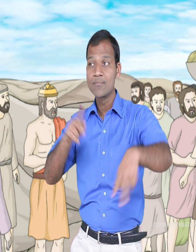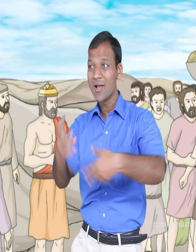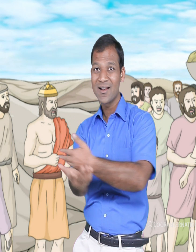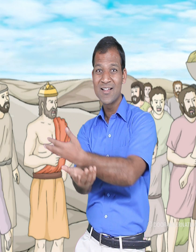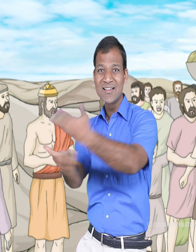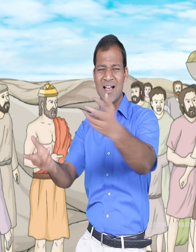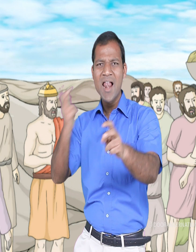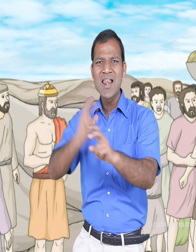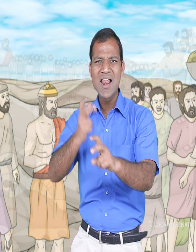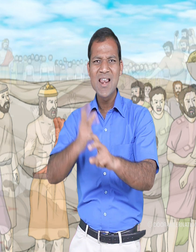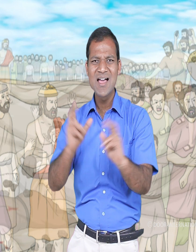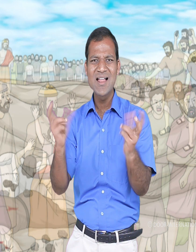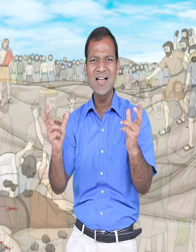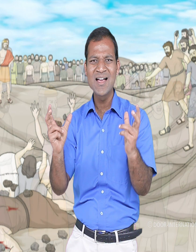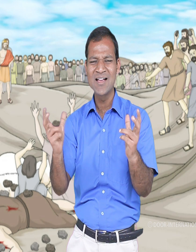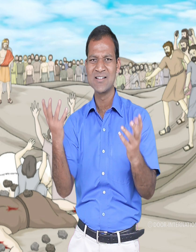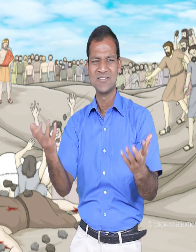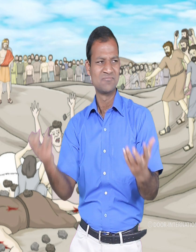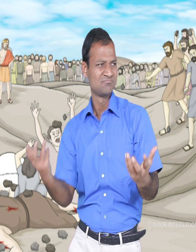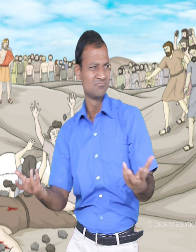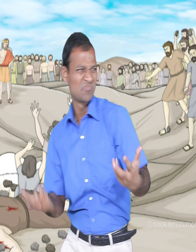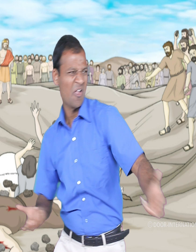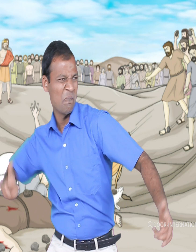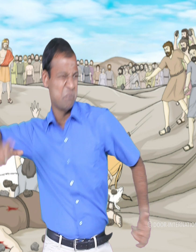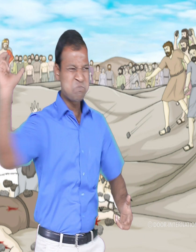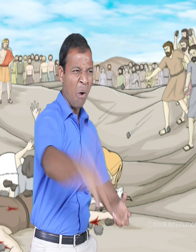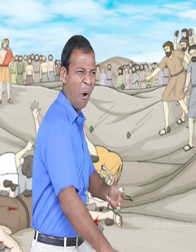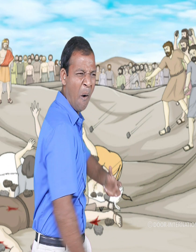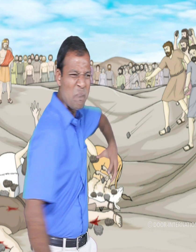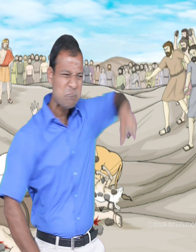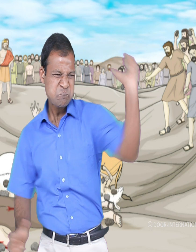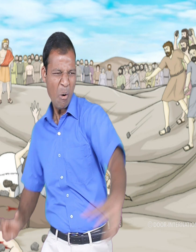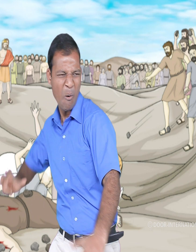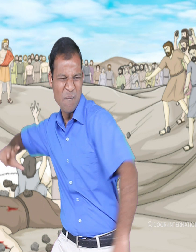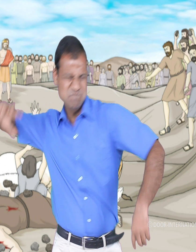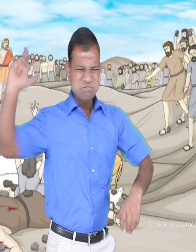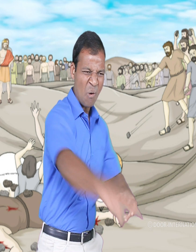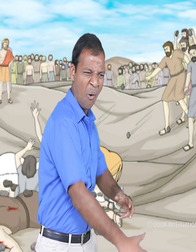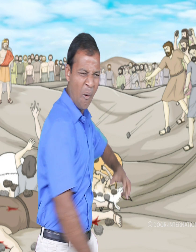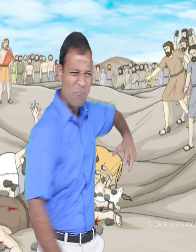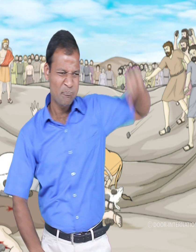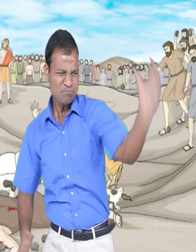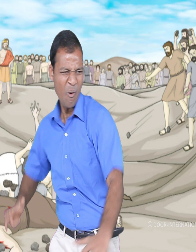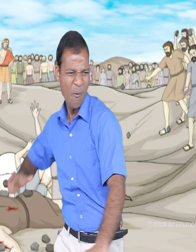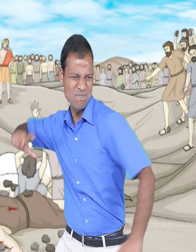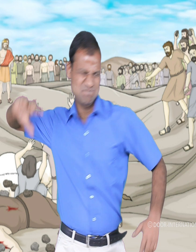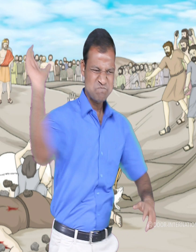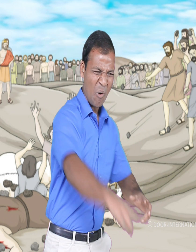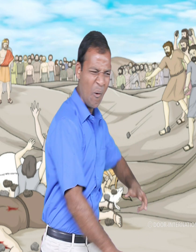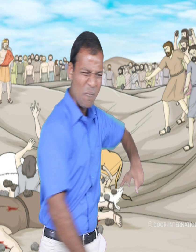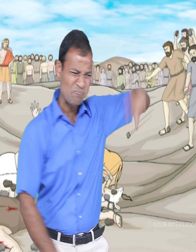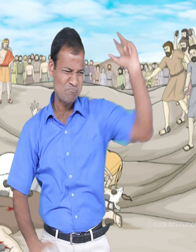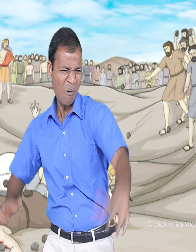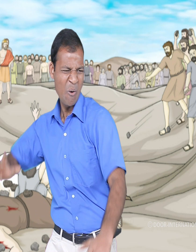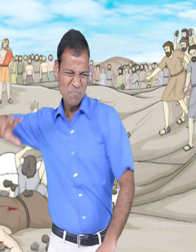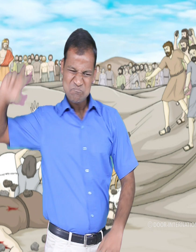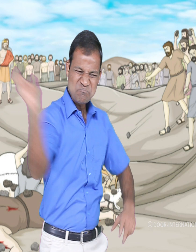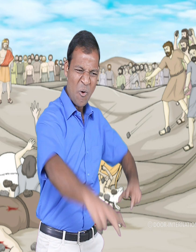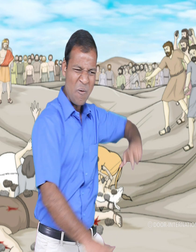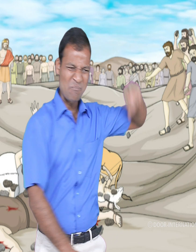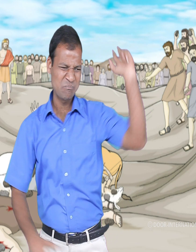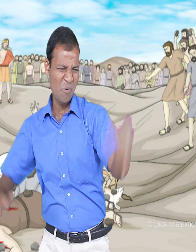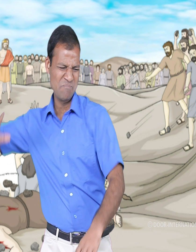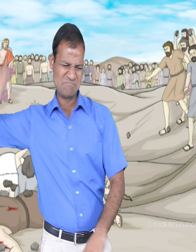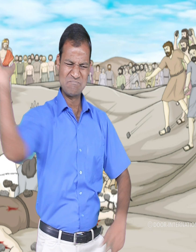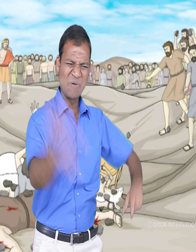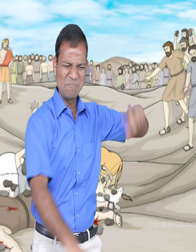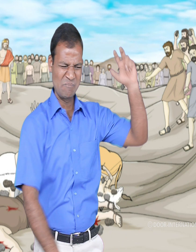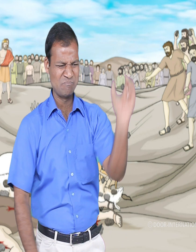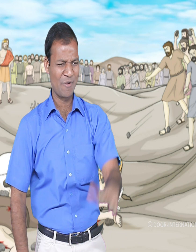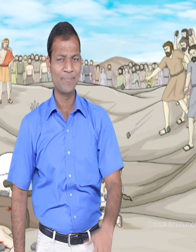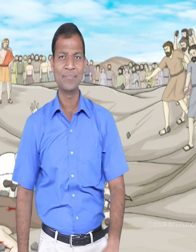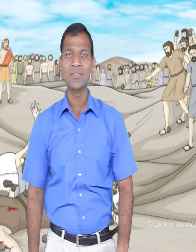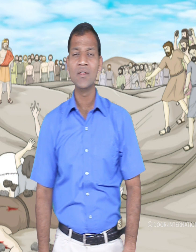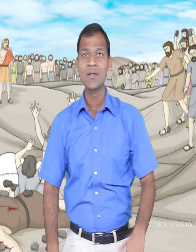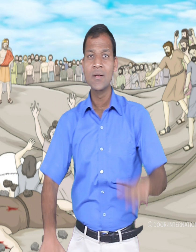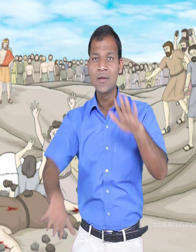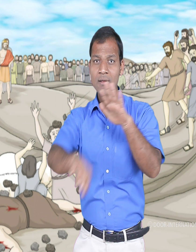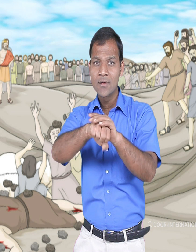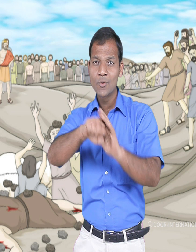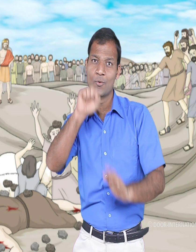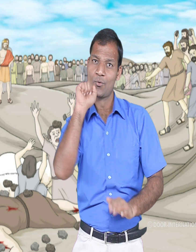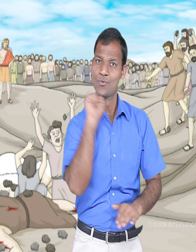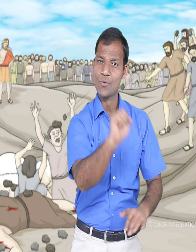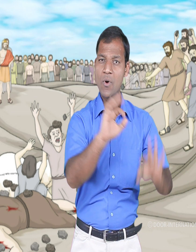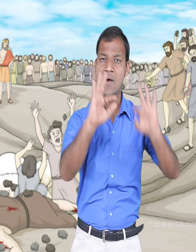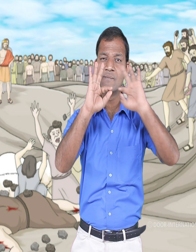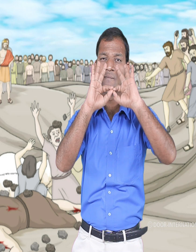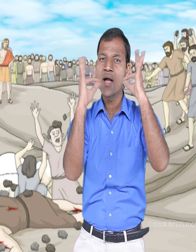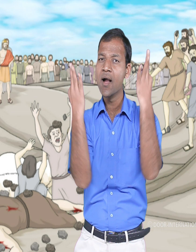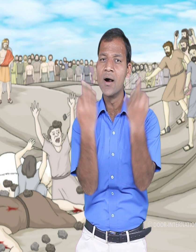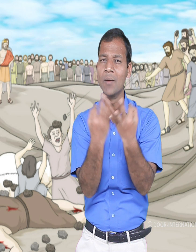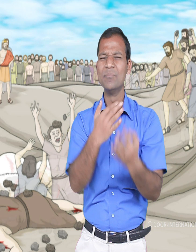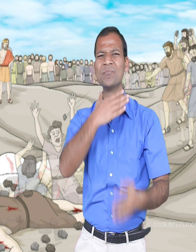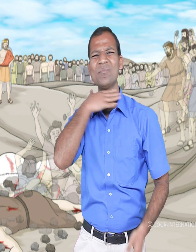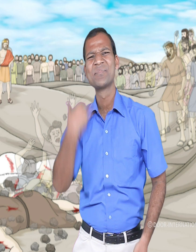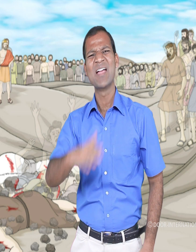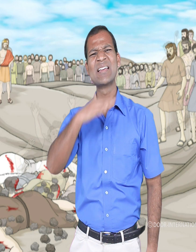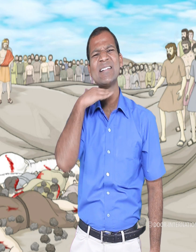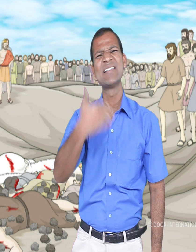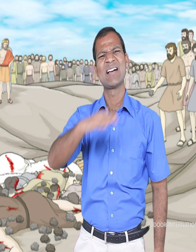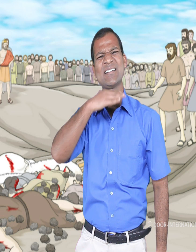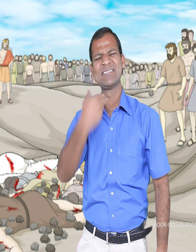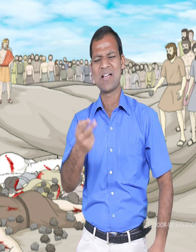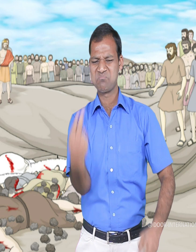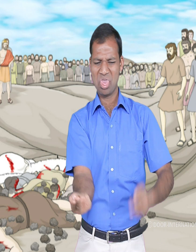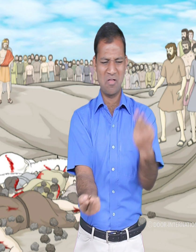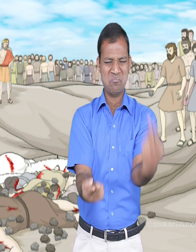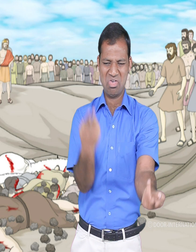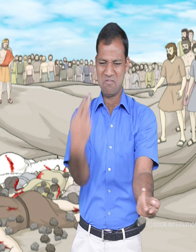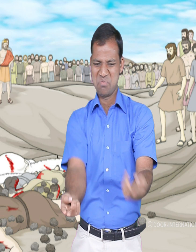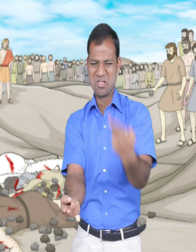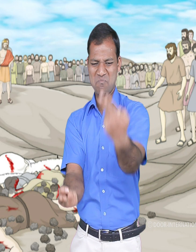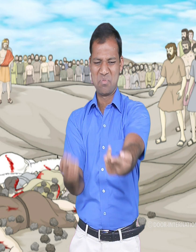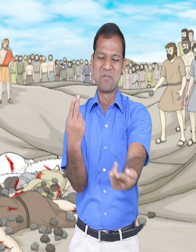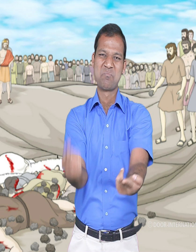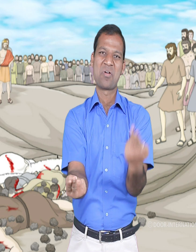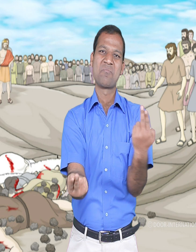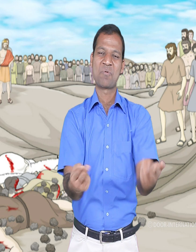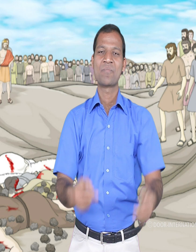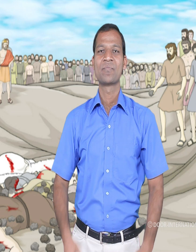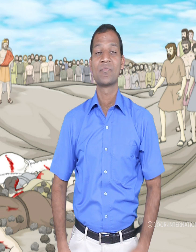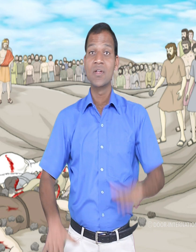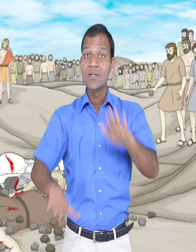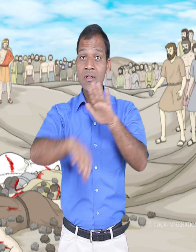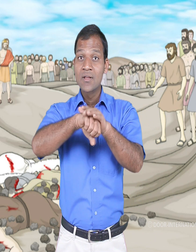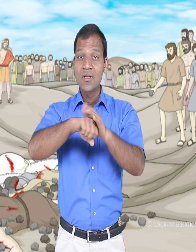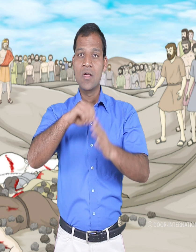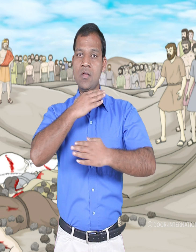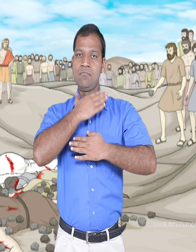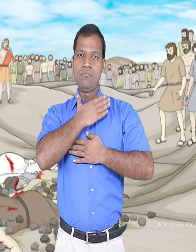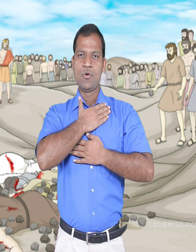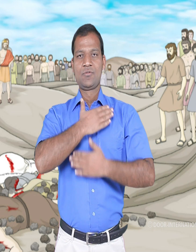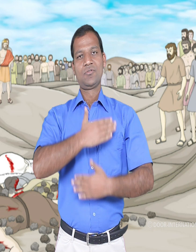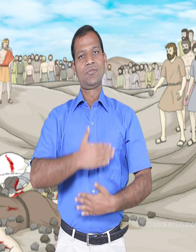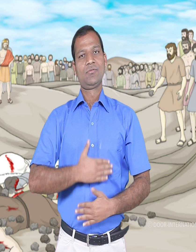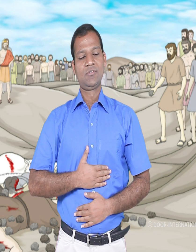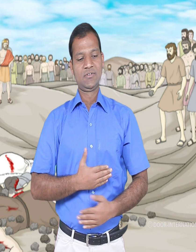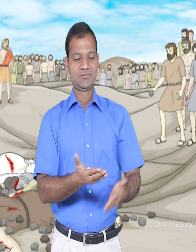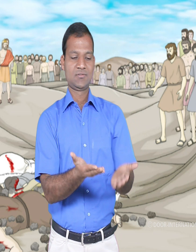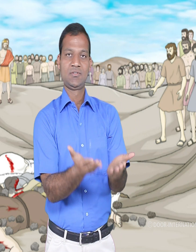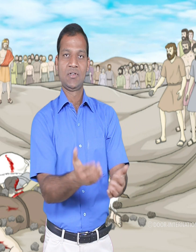And all Israel stoned him to death.